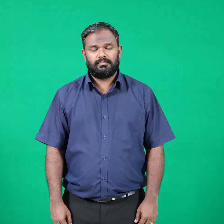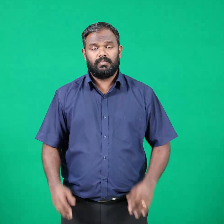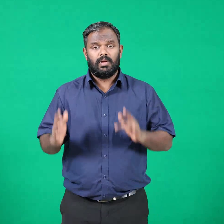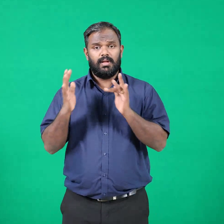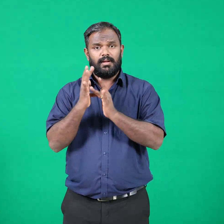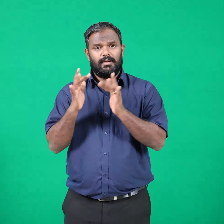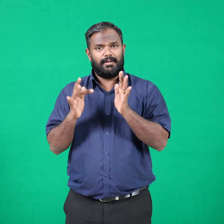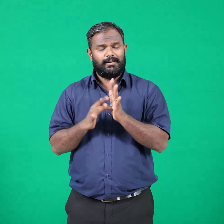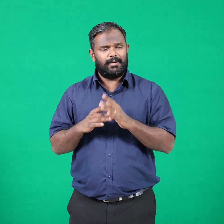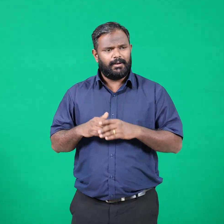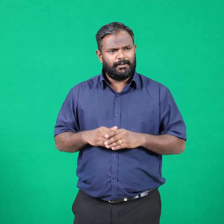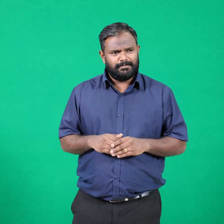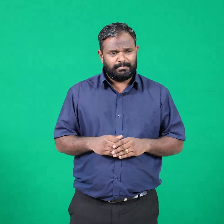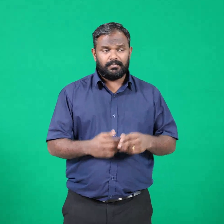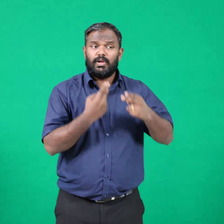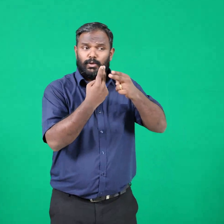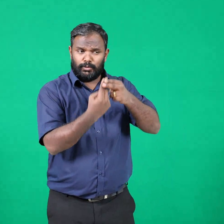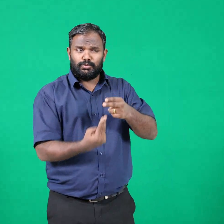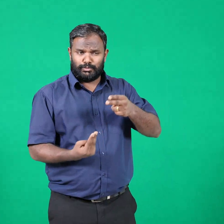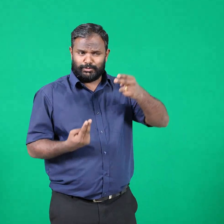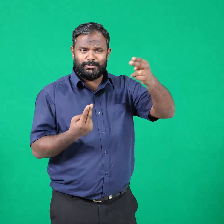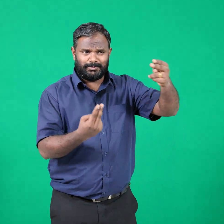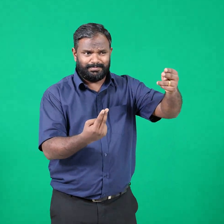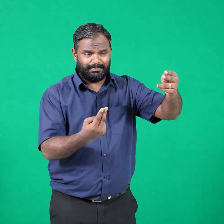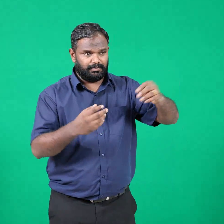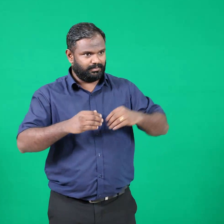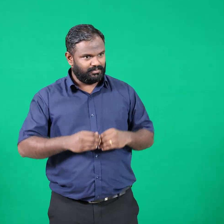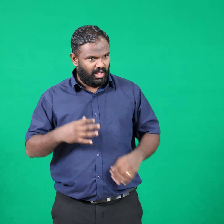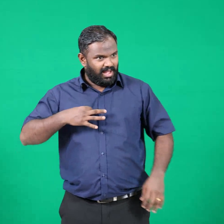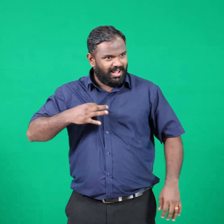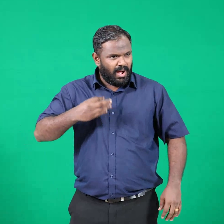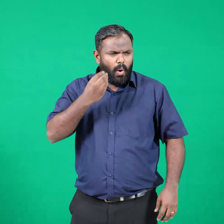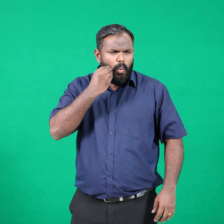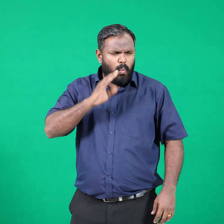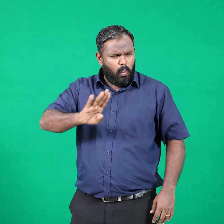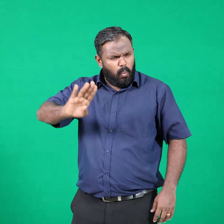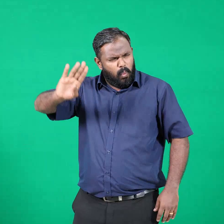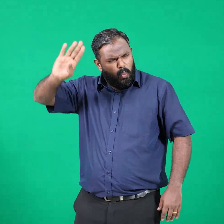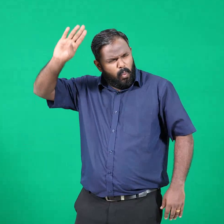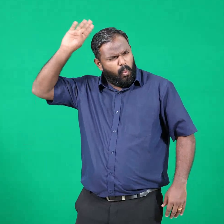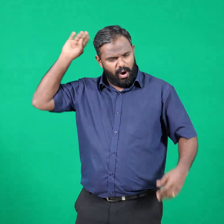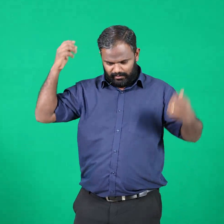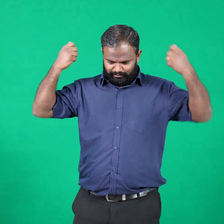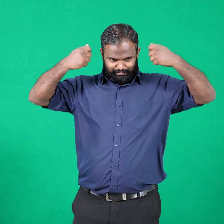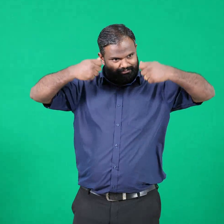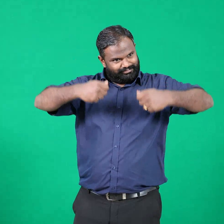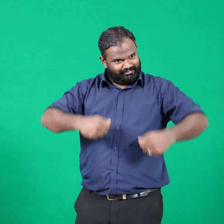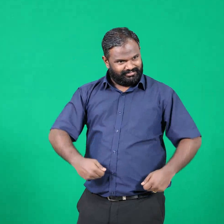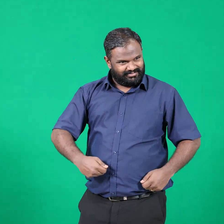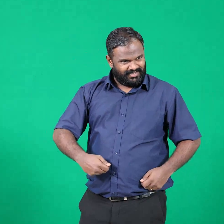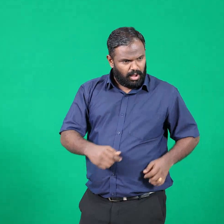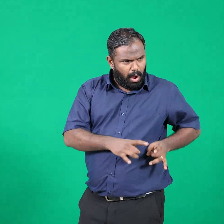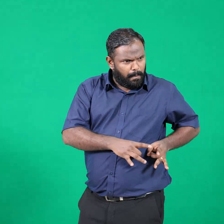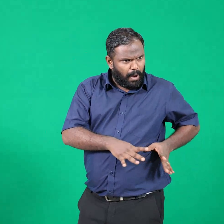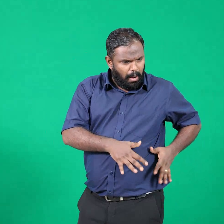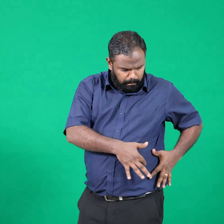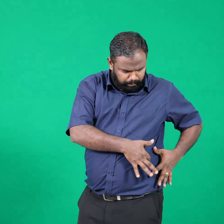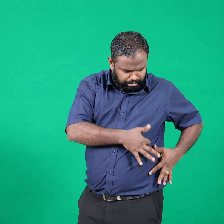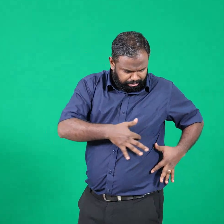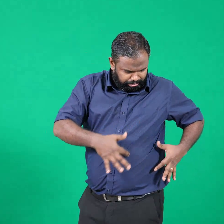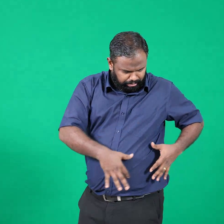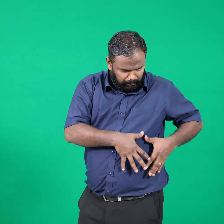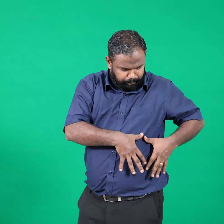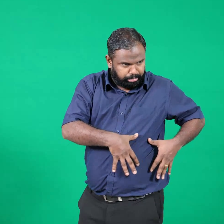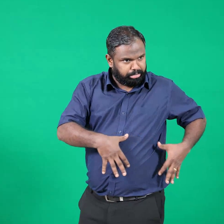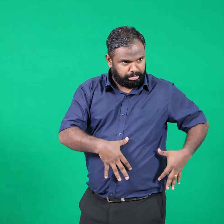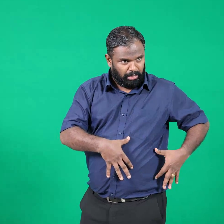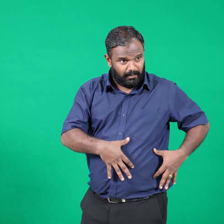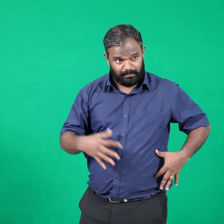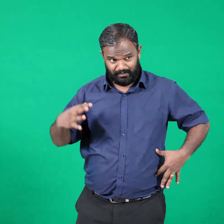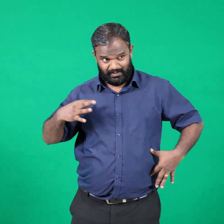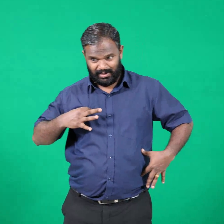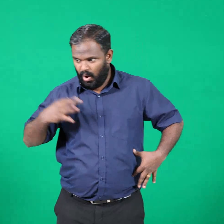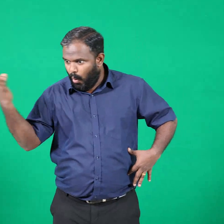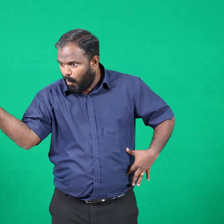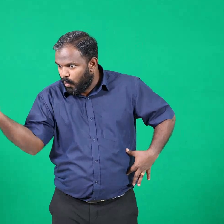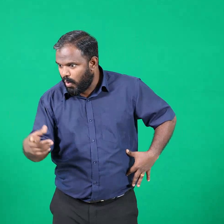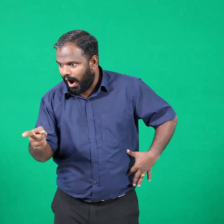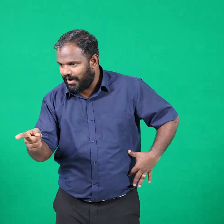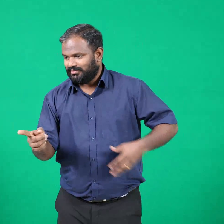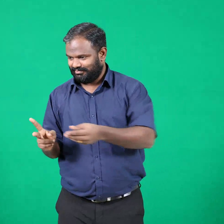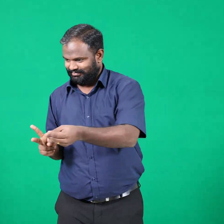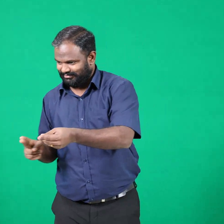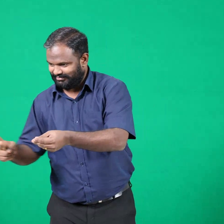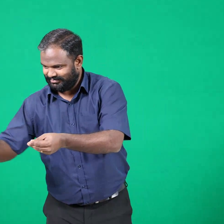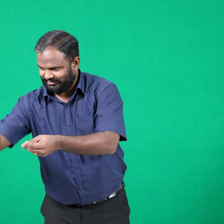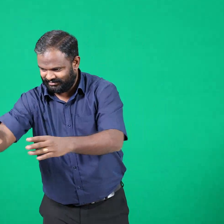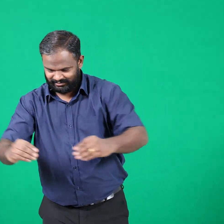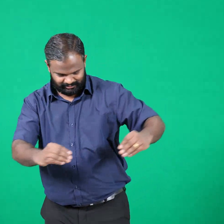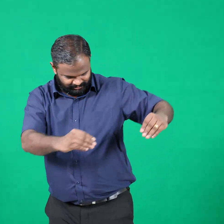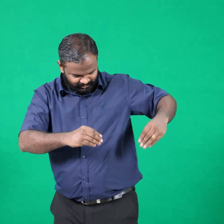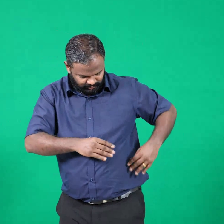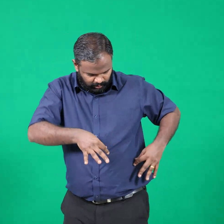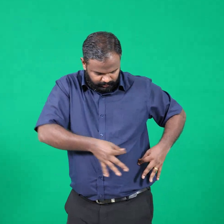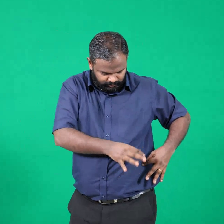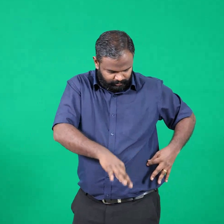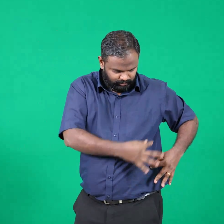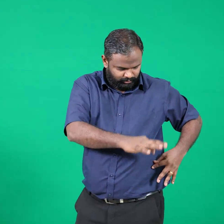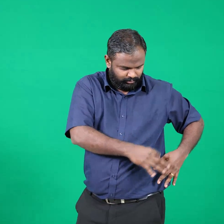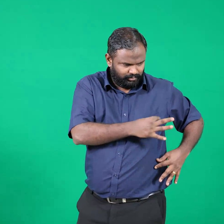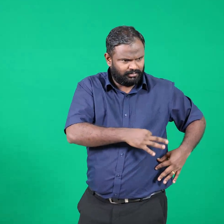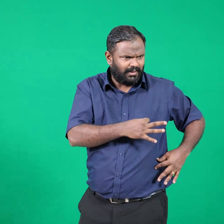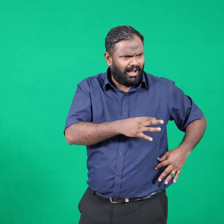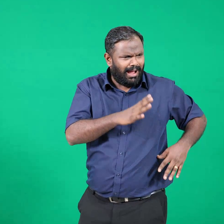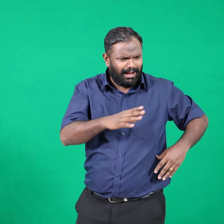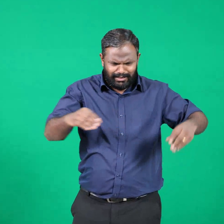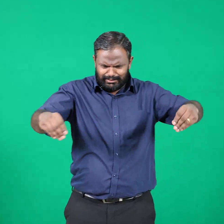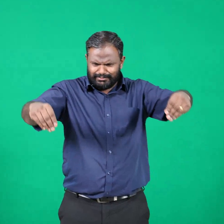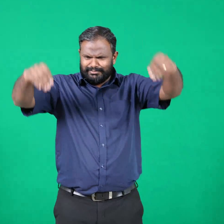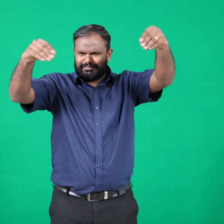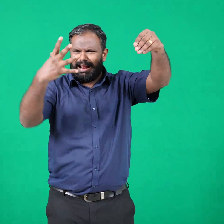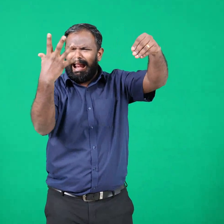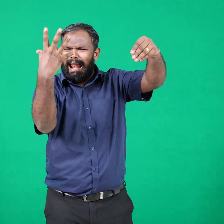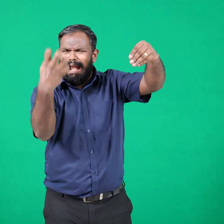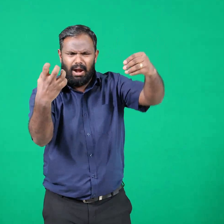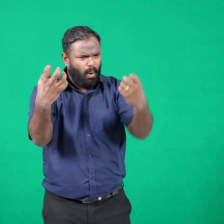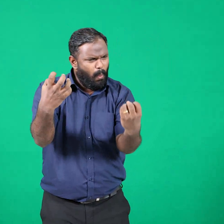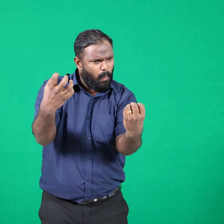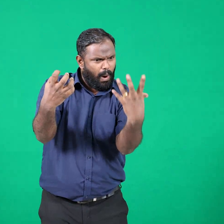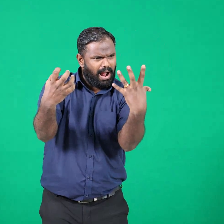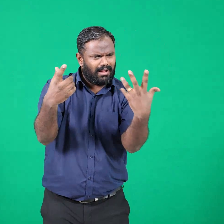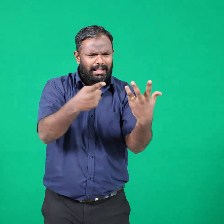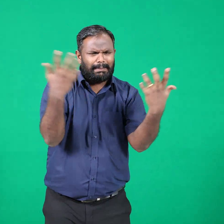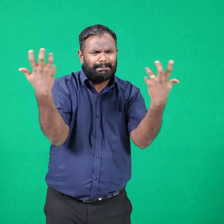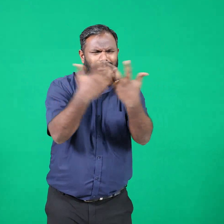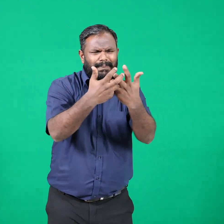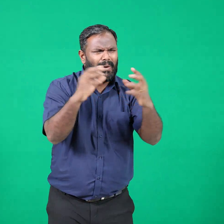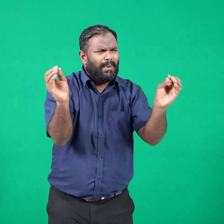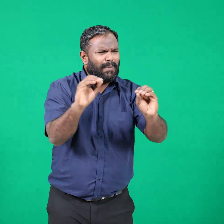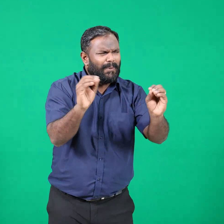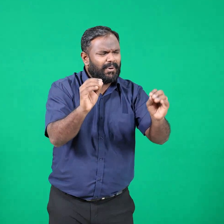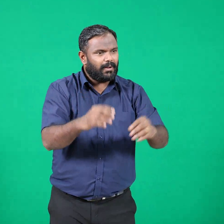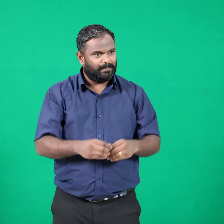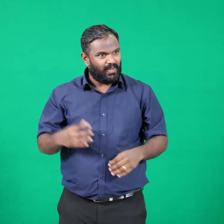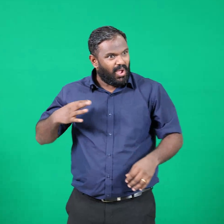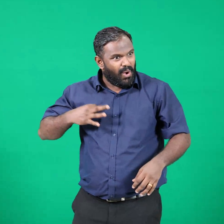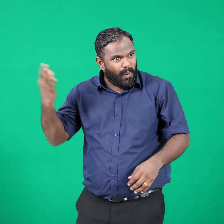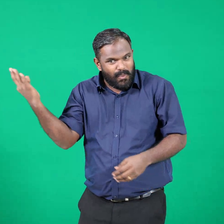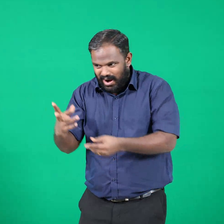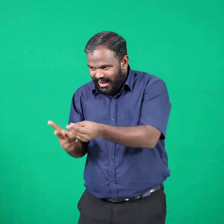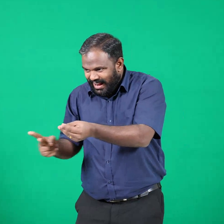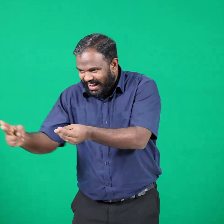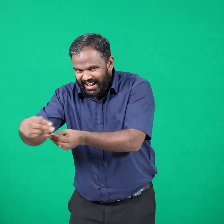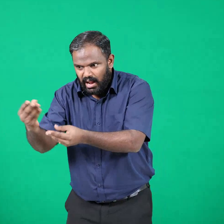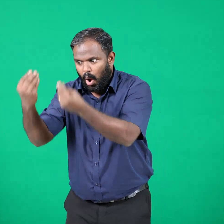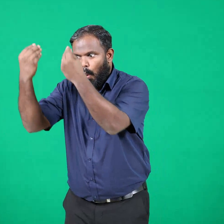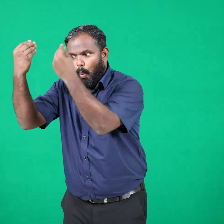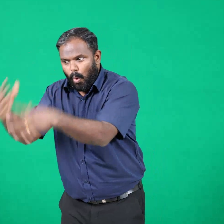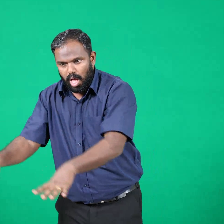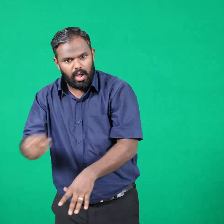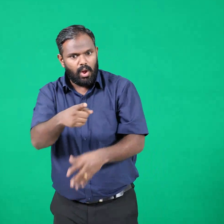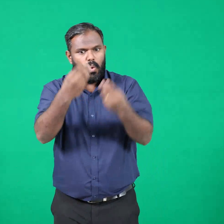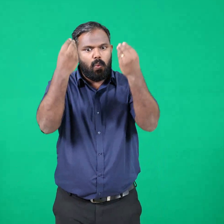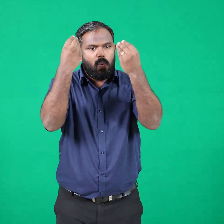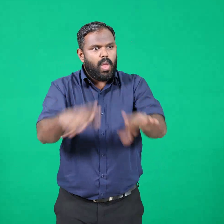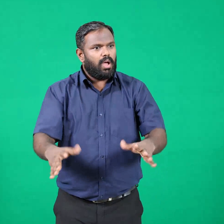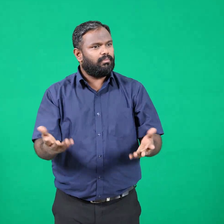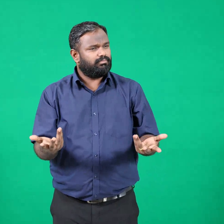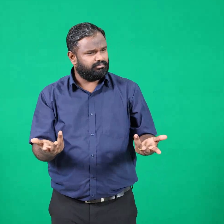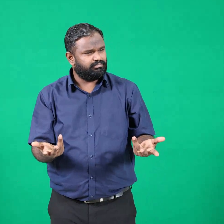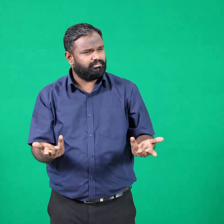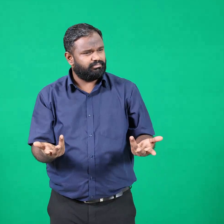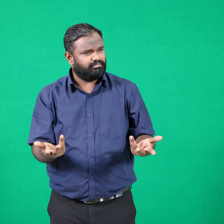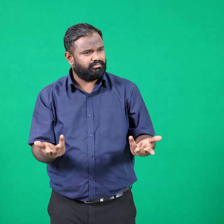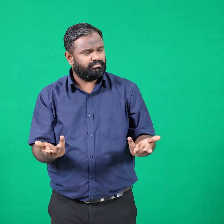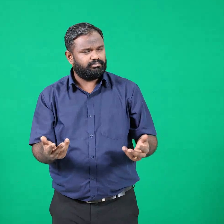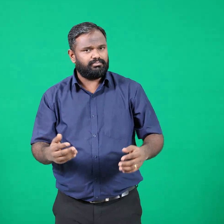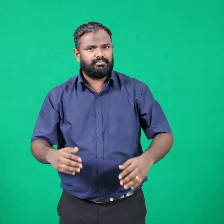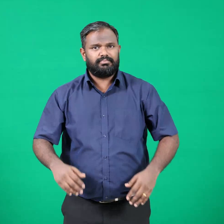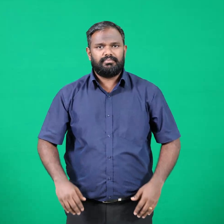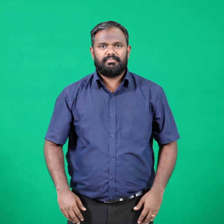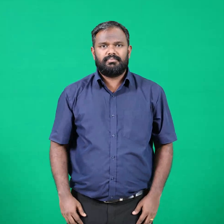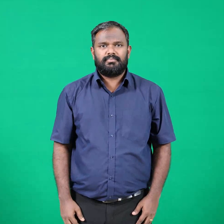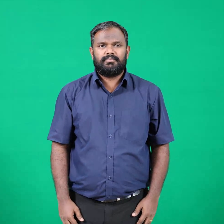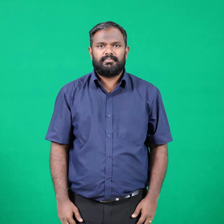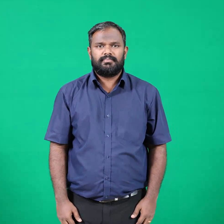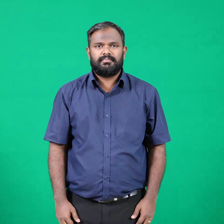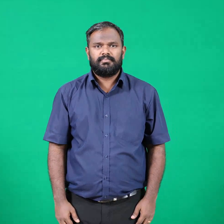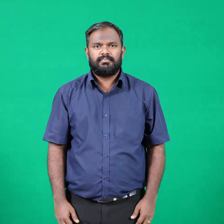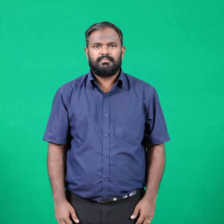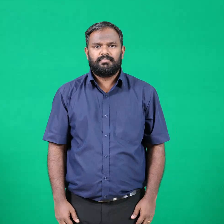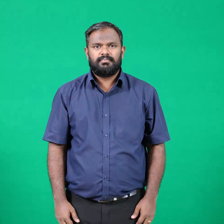He also told them a parable: "No one tears a piece of cloth from a new garment and sews it on an old one. If he does, he will tear the new garment as well, and the patch from the new will not match the old.